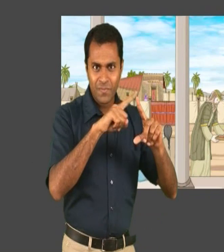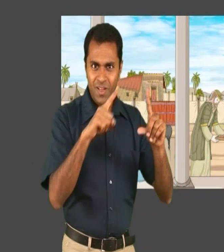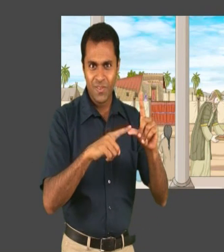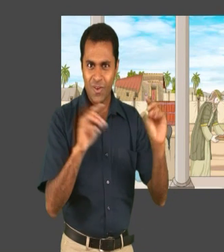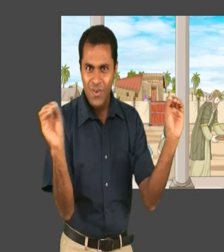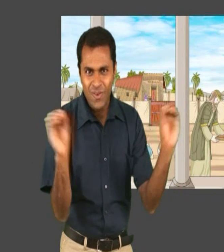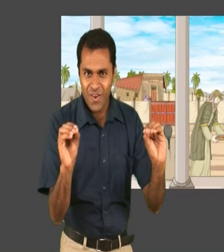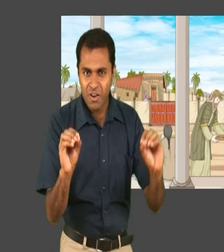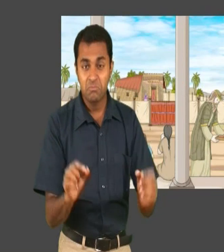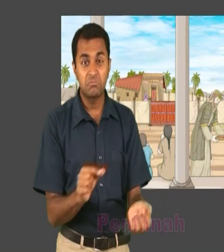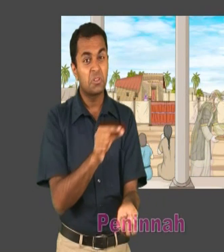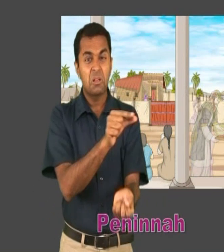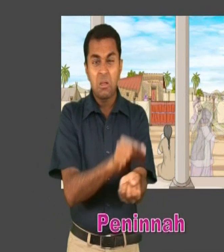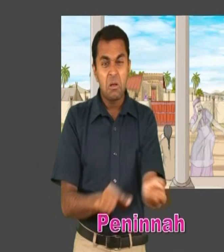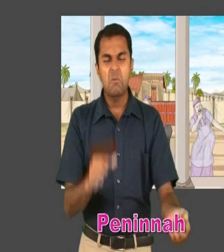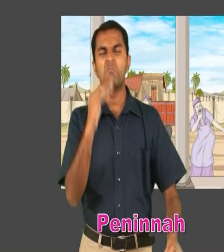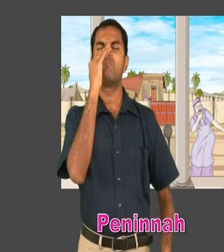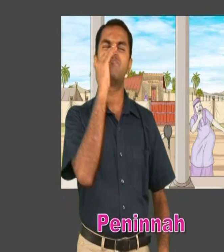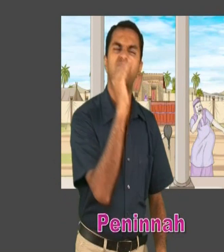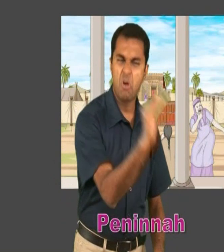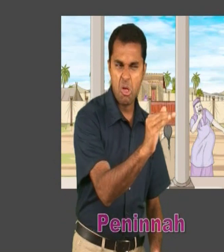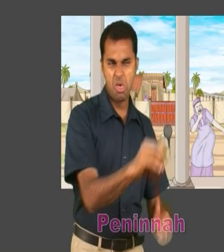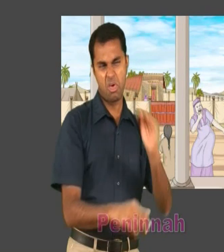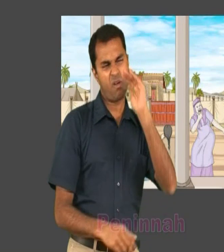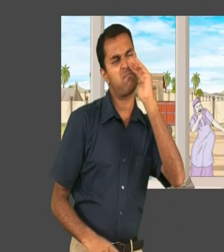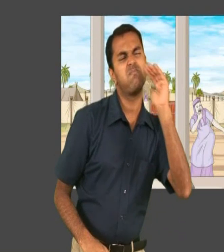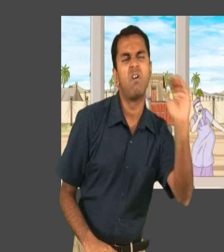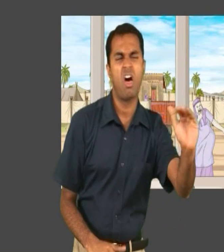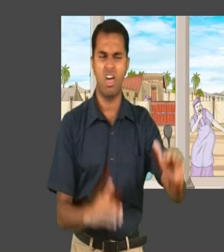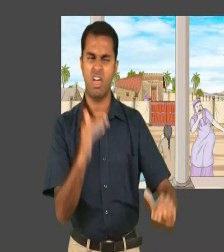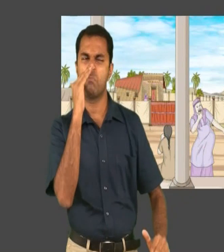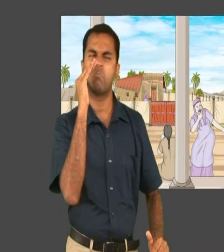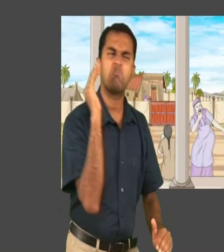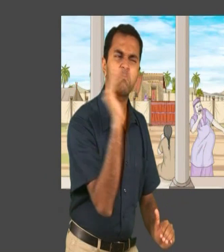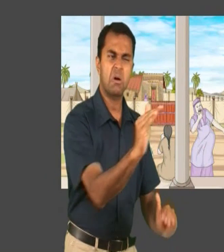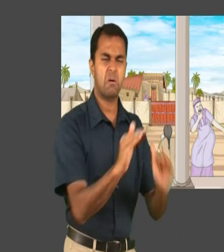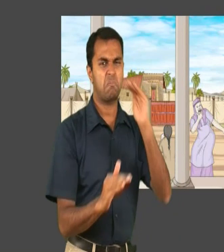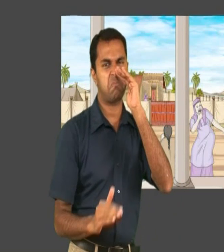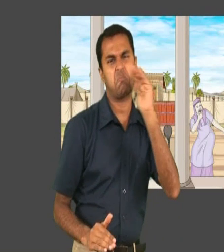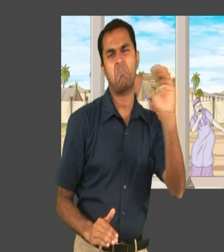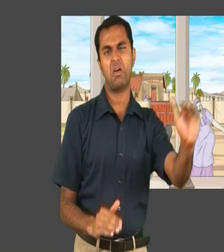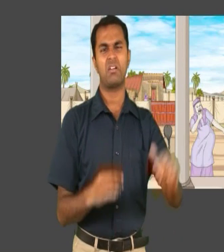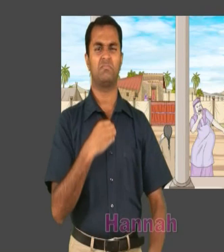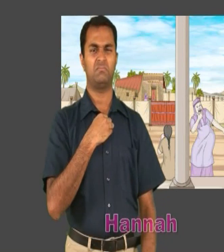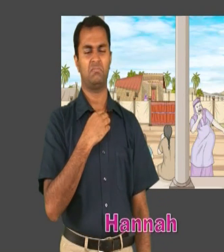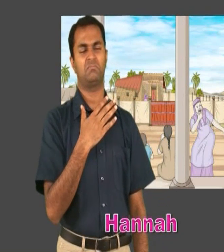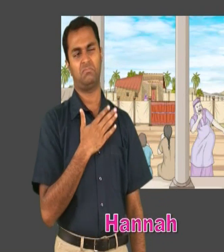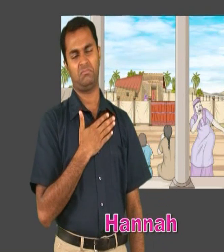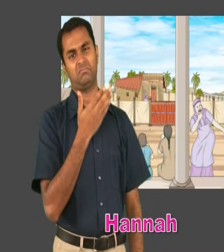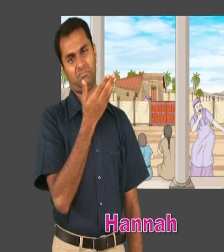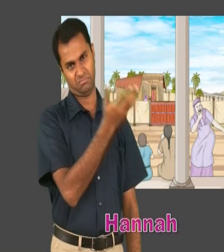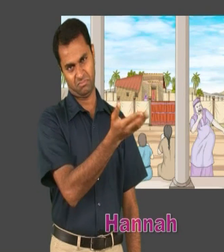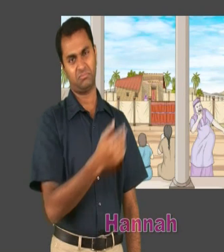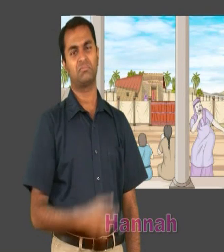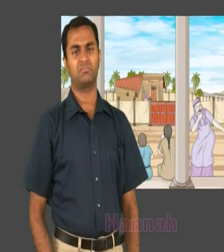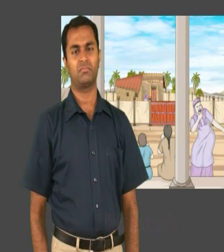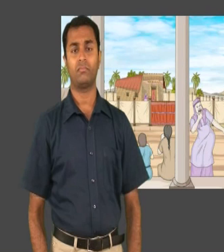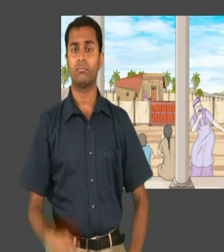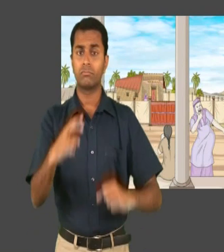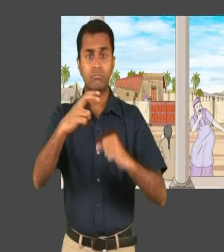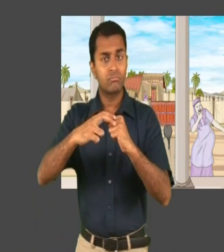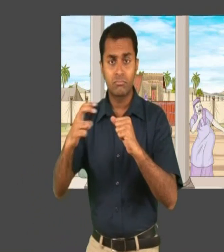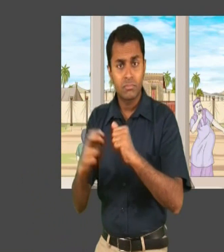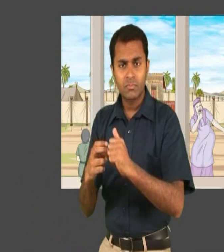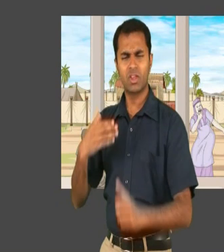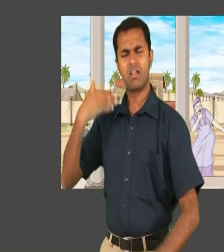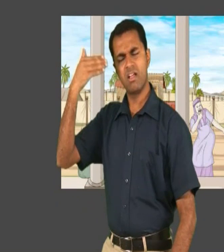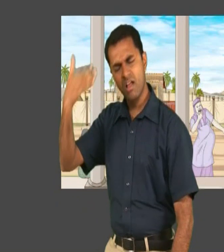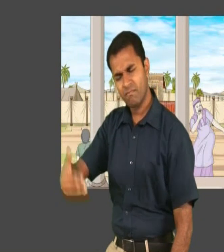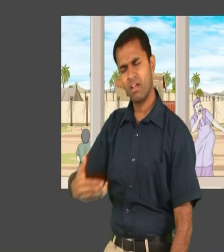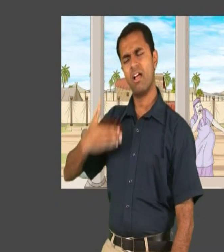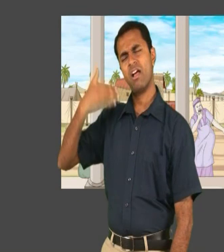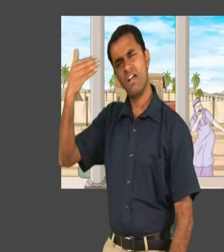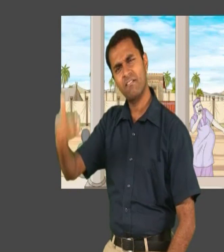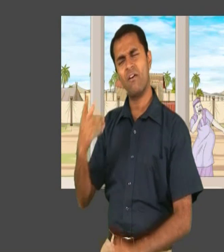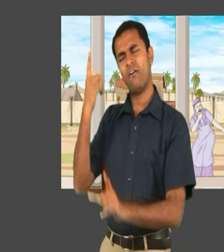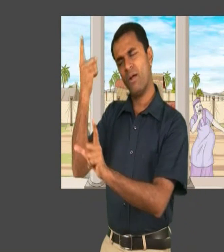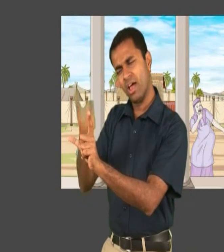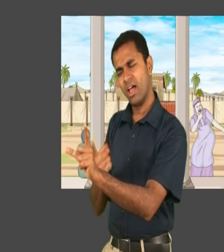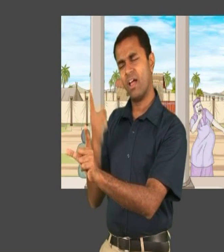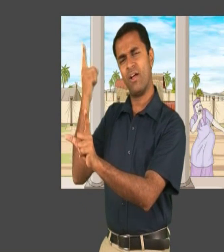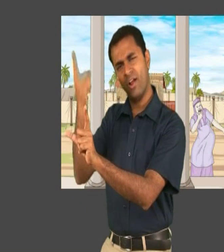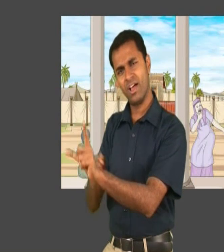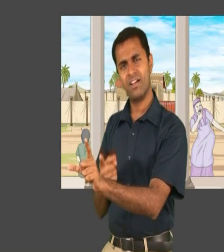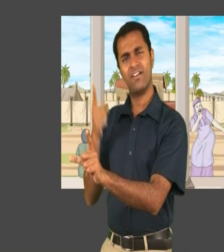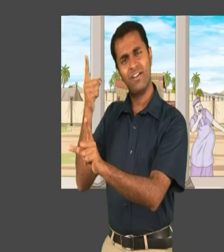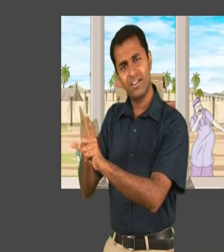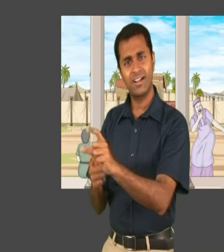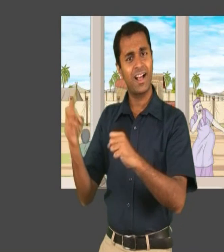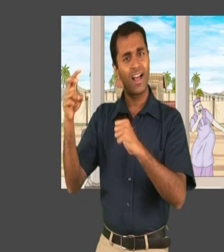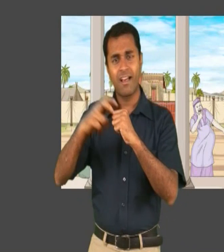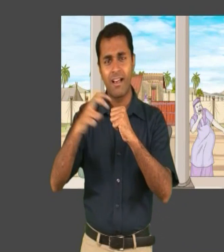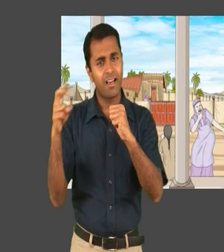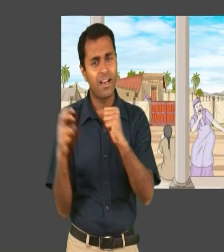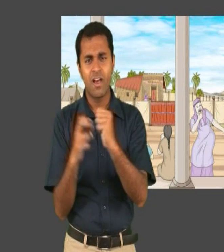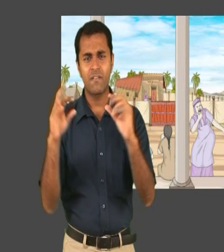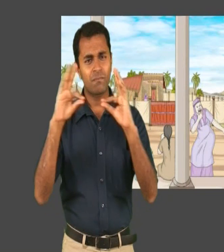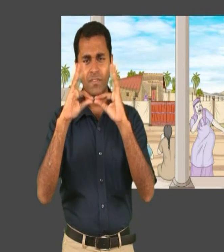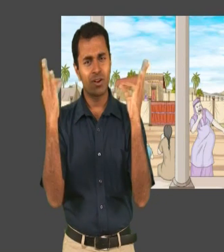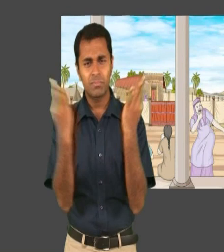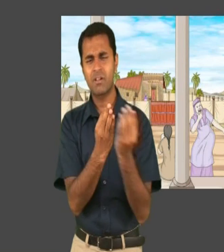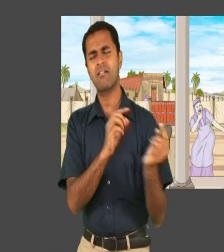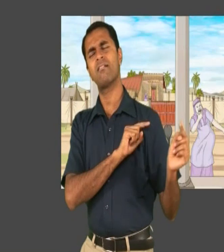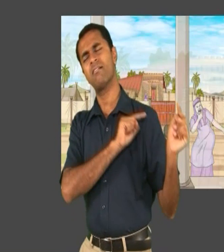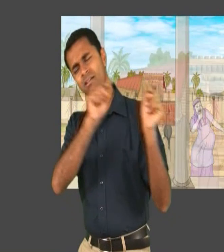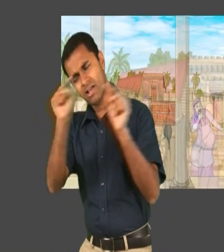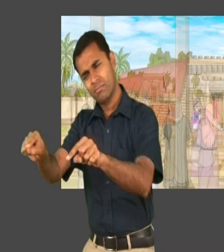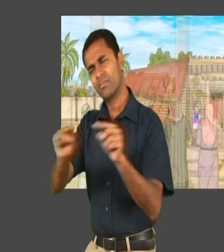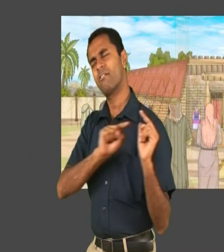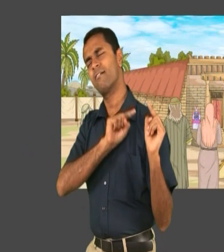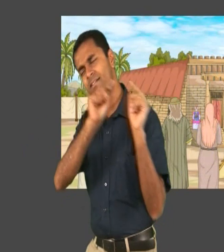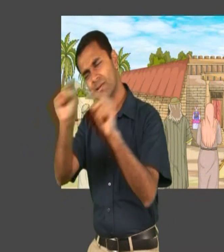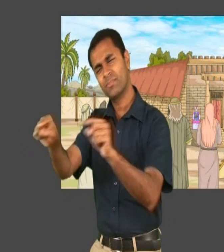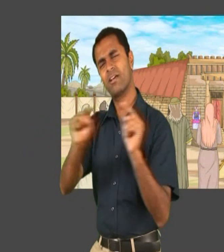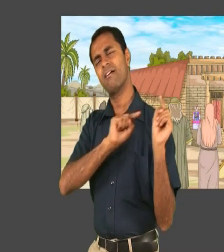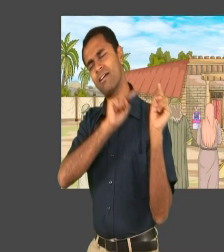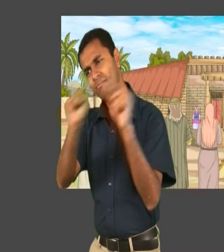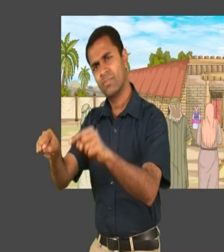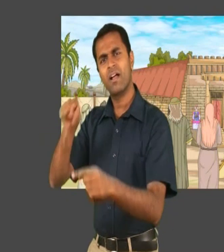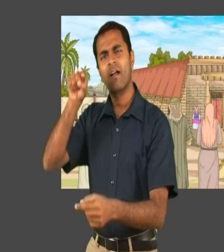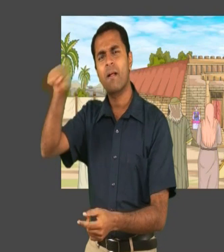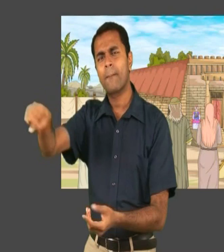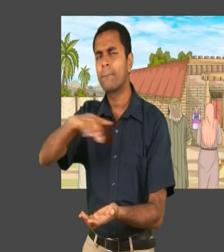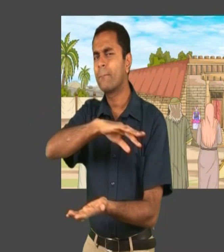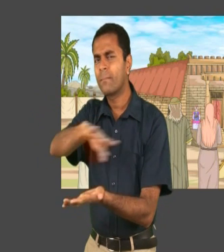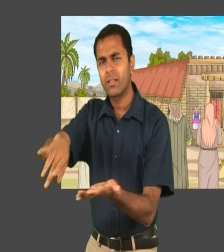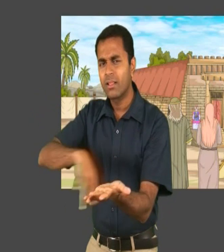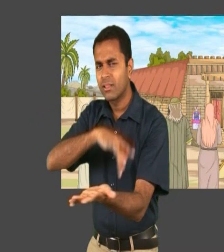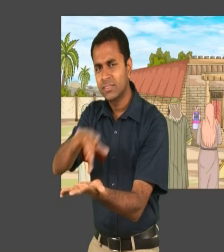Because the LORD had closed Hannah’s womb, her rival would provoke her and taunt her viciously. And this went on year after year.